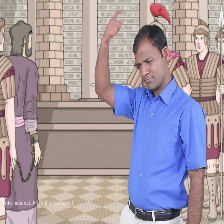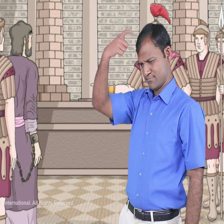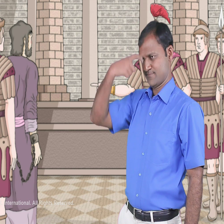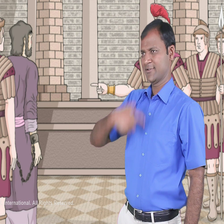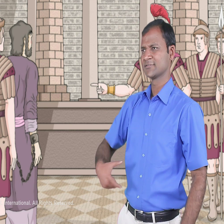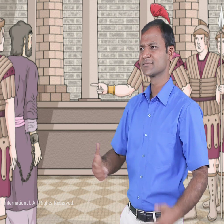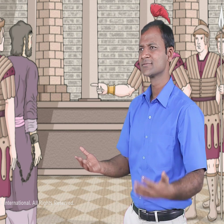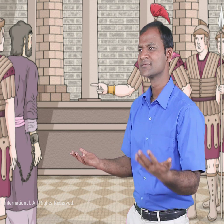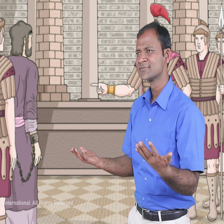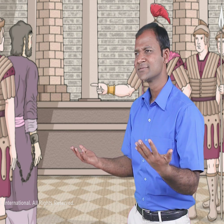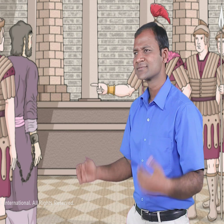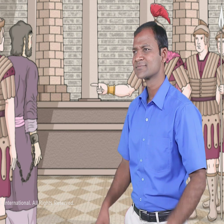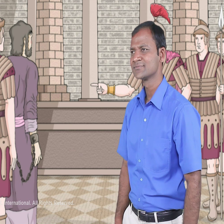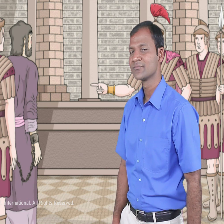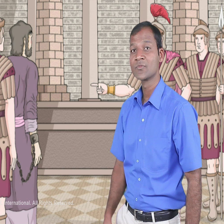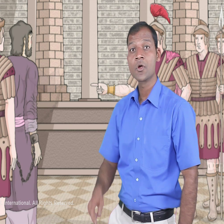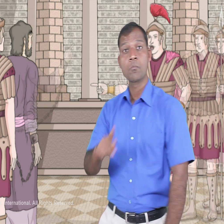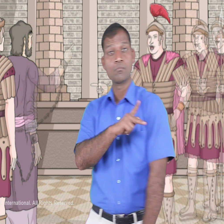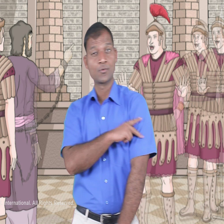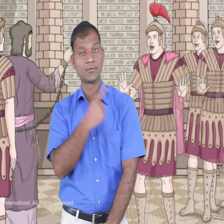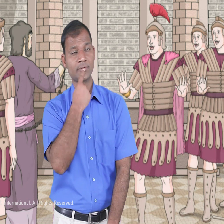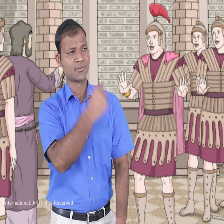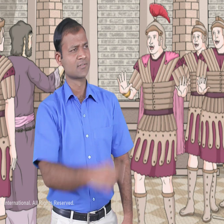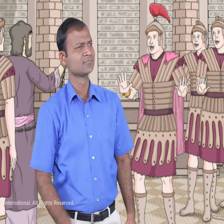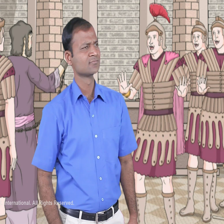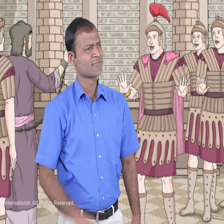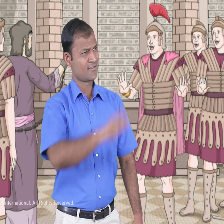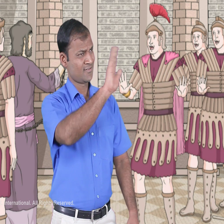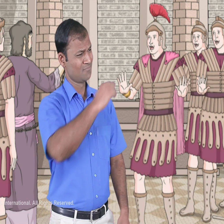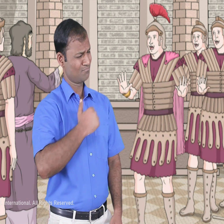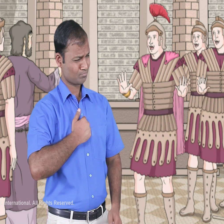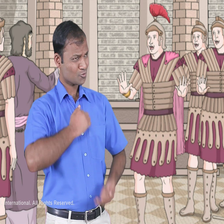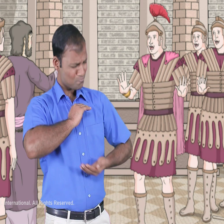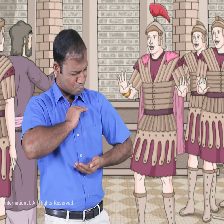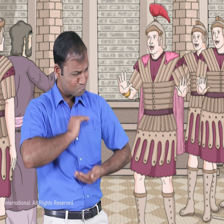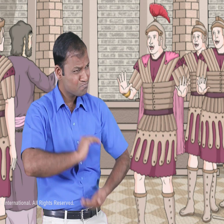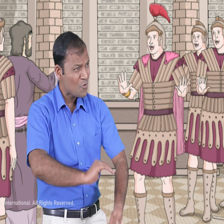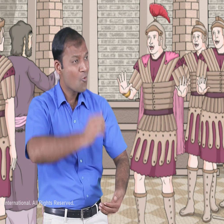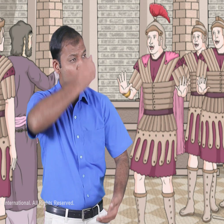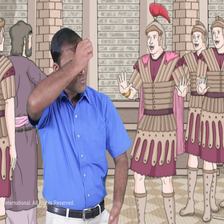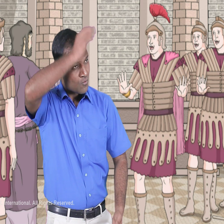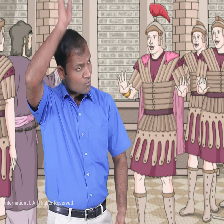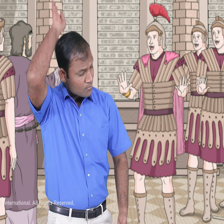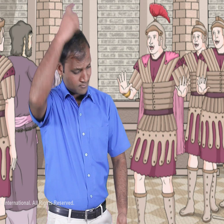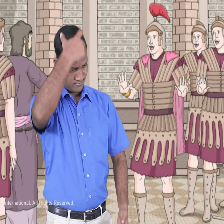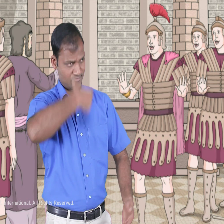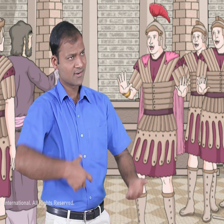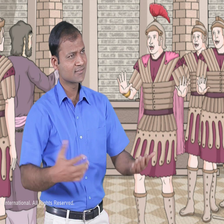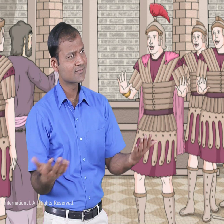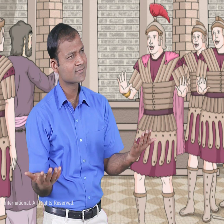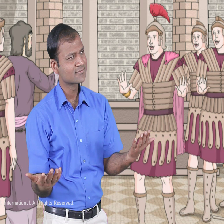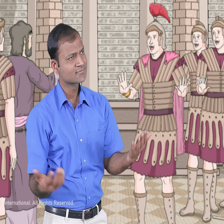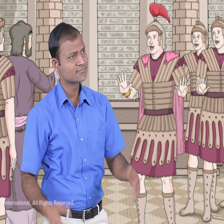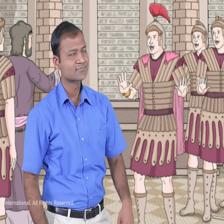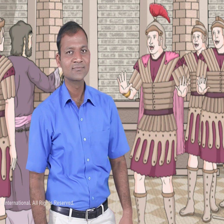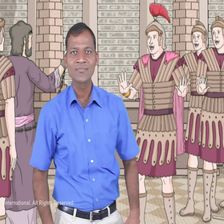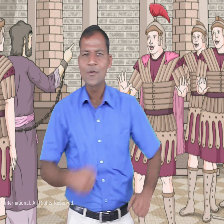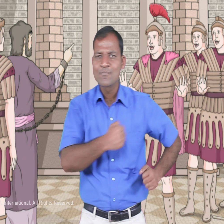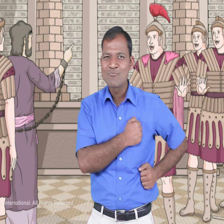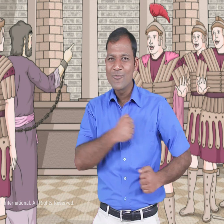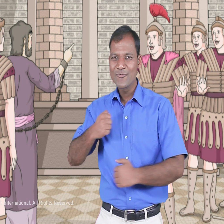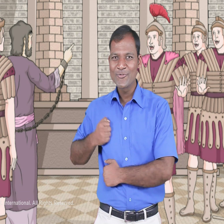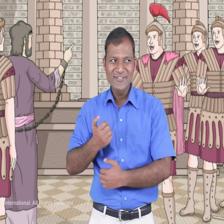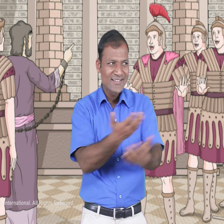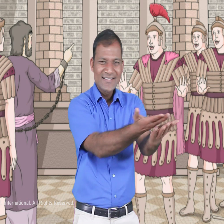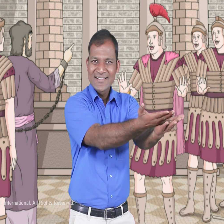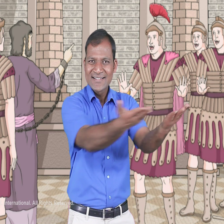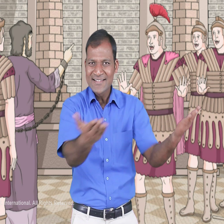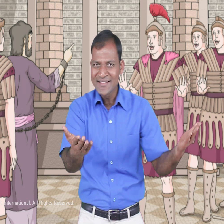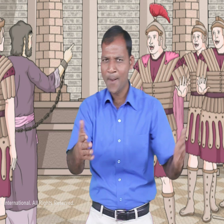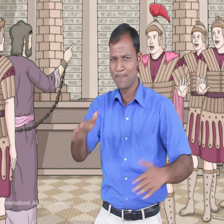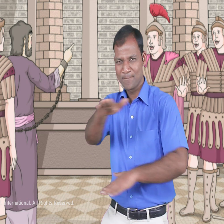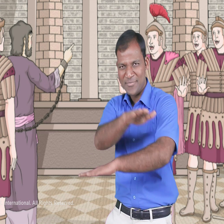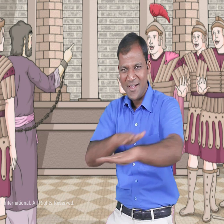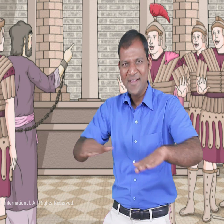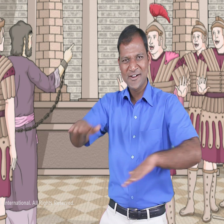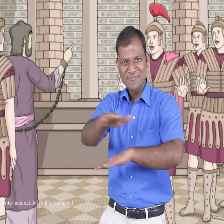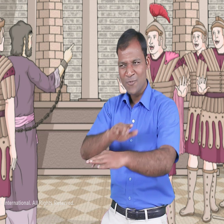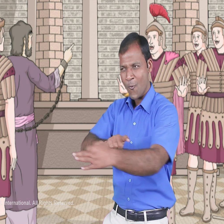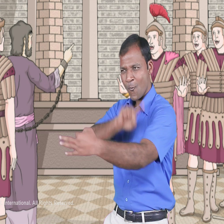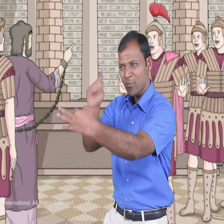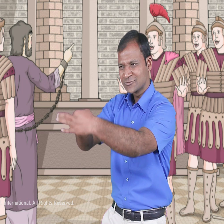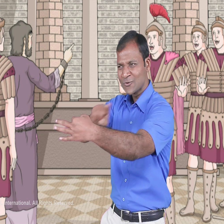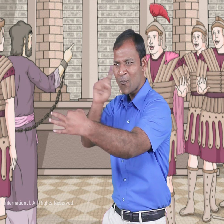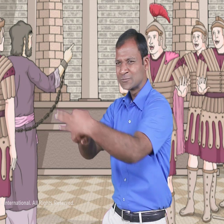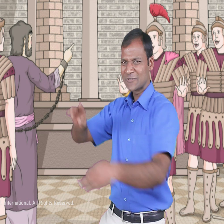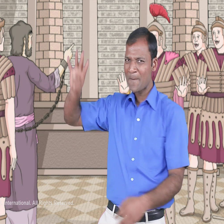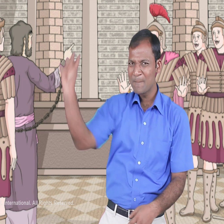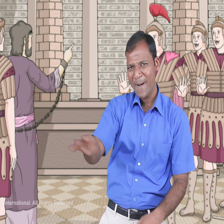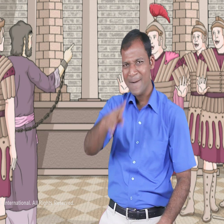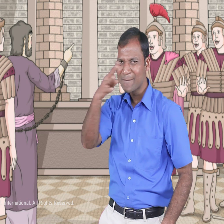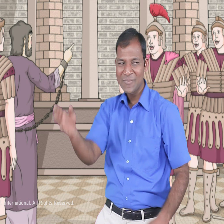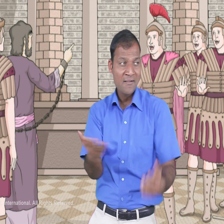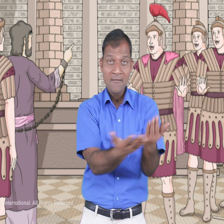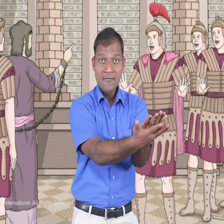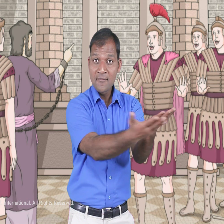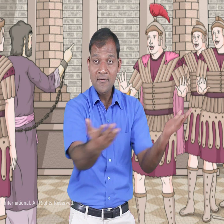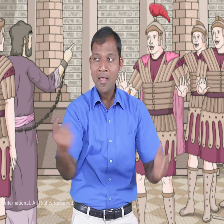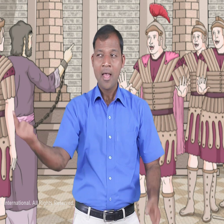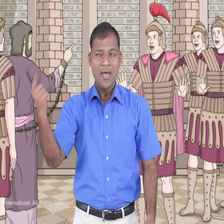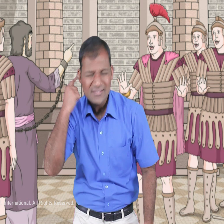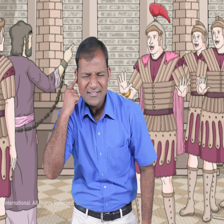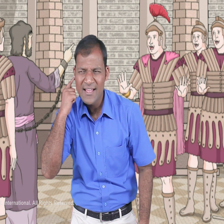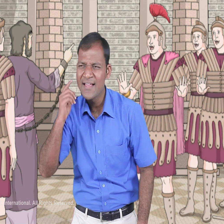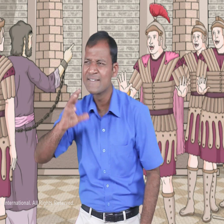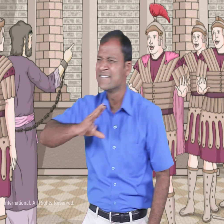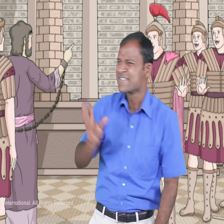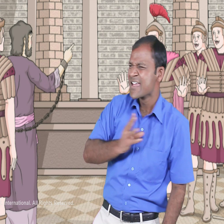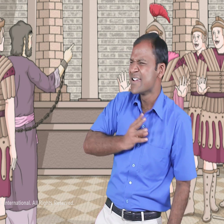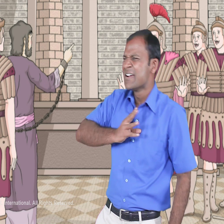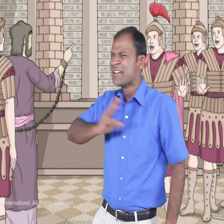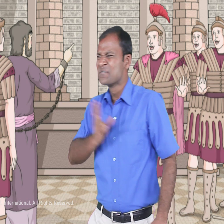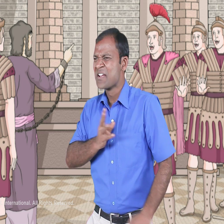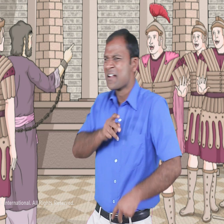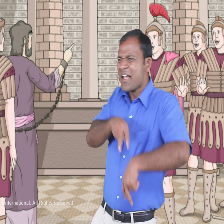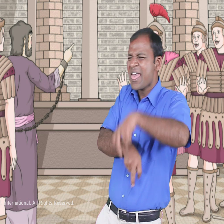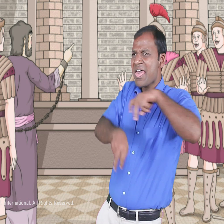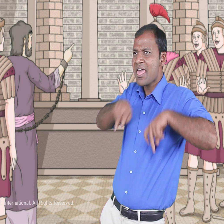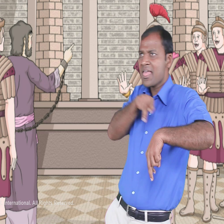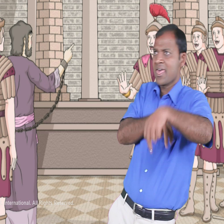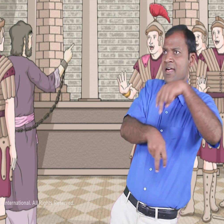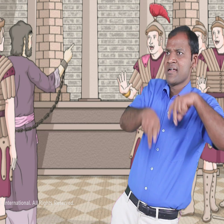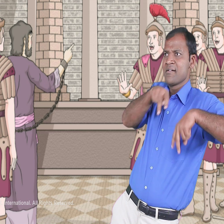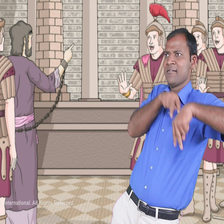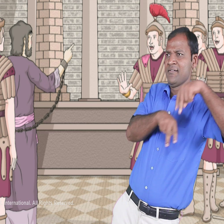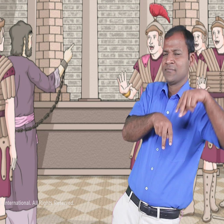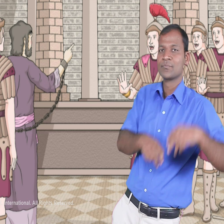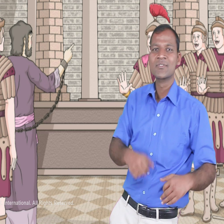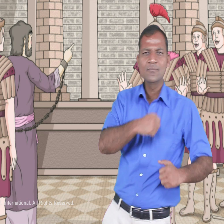Then those who were about to interrogate Paul stepped back, and the commander himself was alarmed when he realized that he had put a Roman citizen in chains.